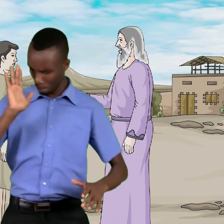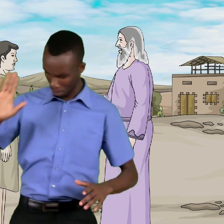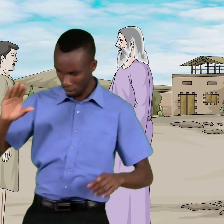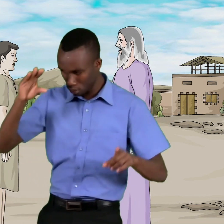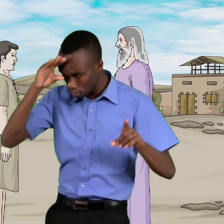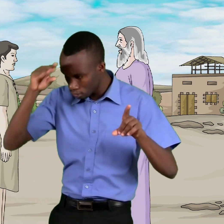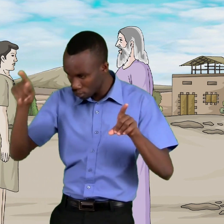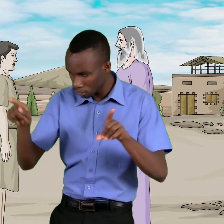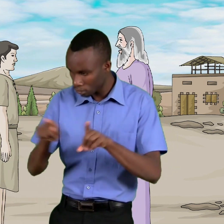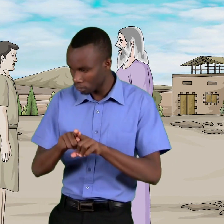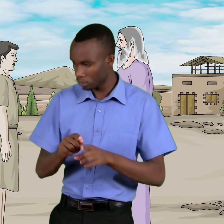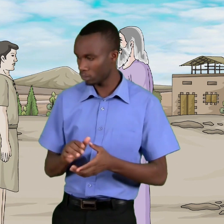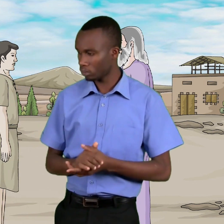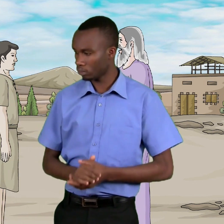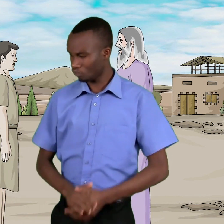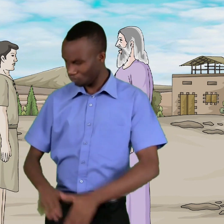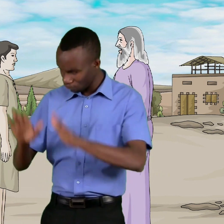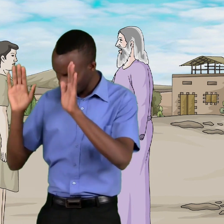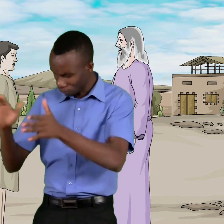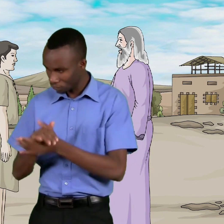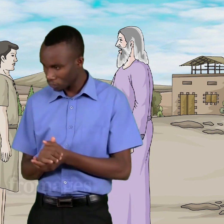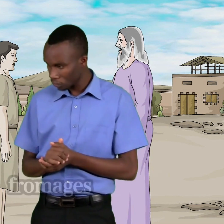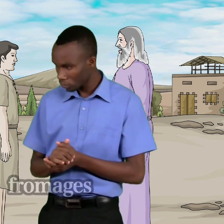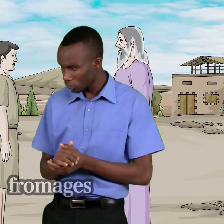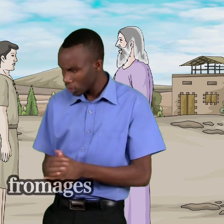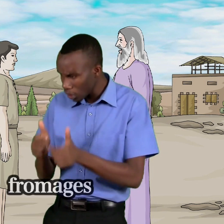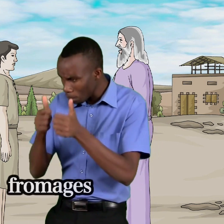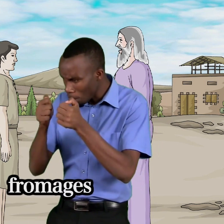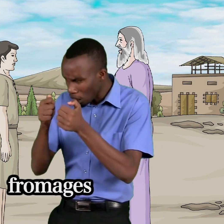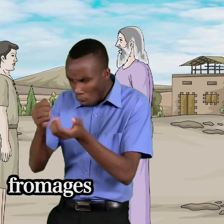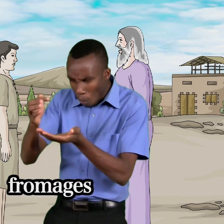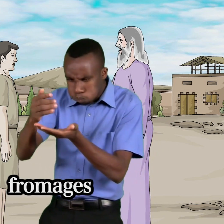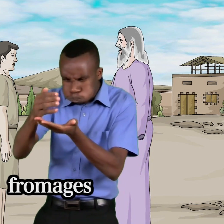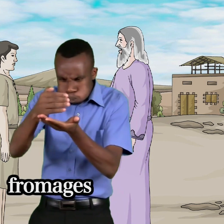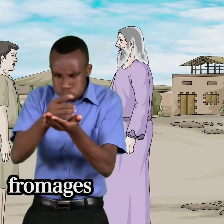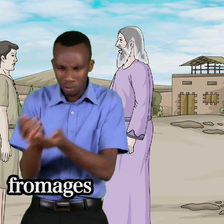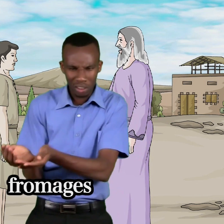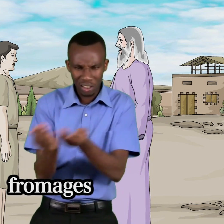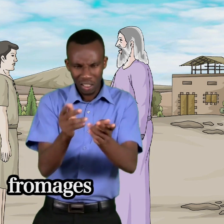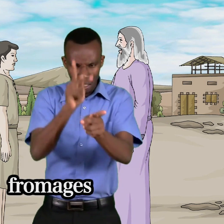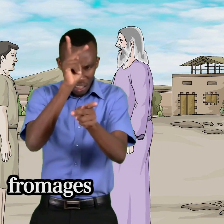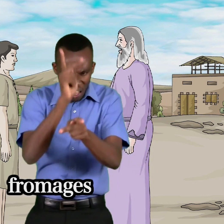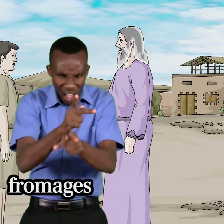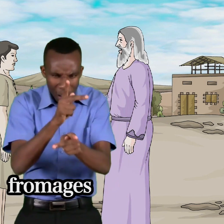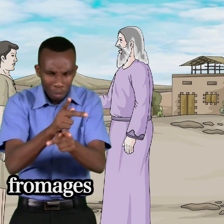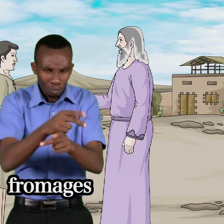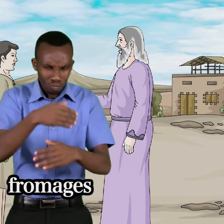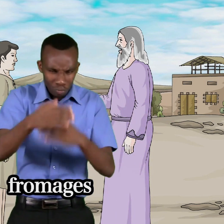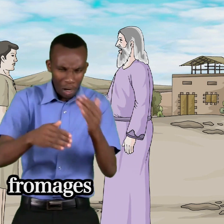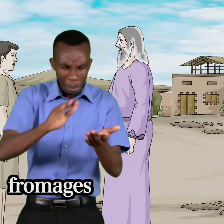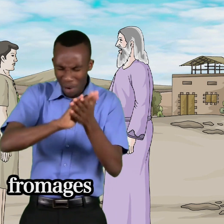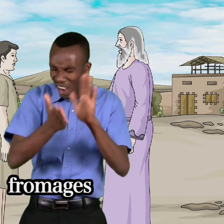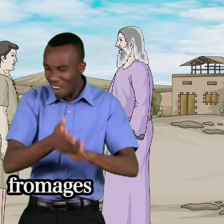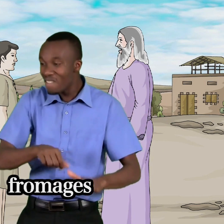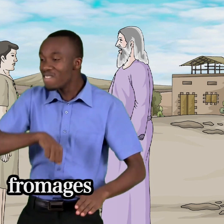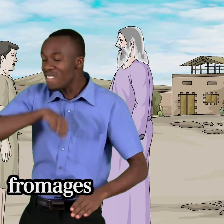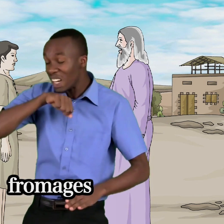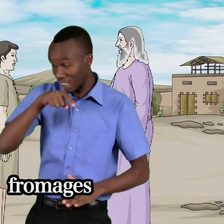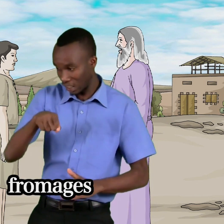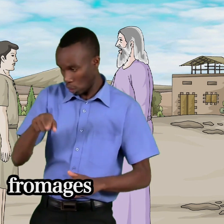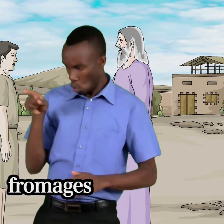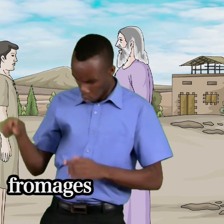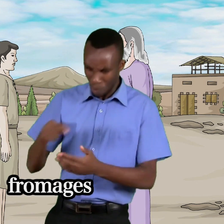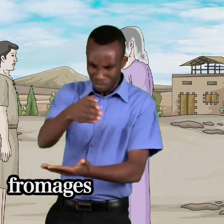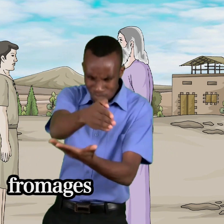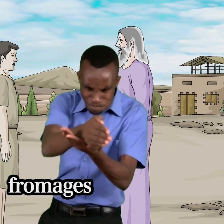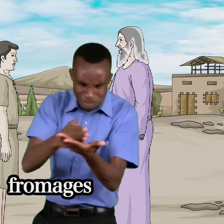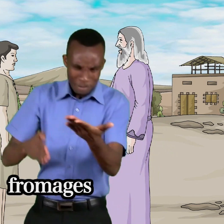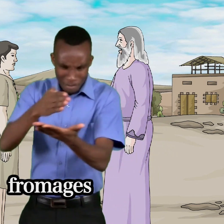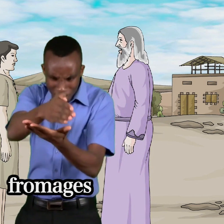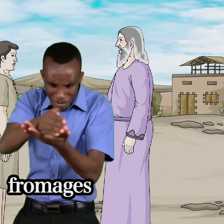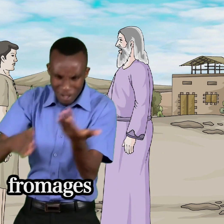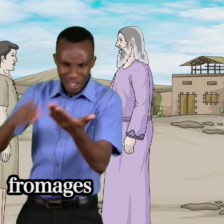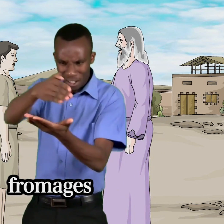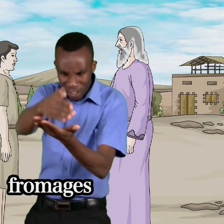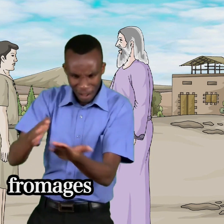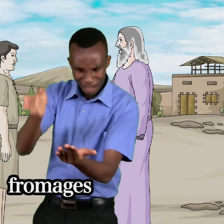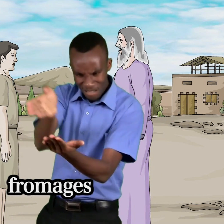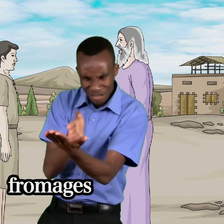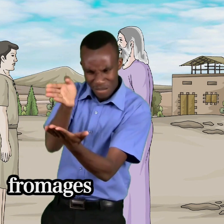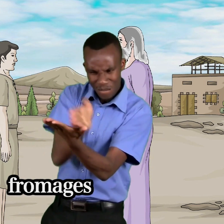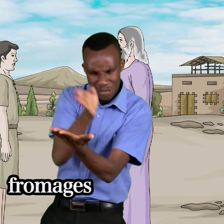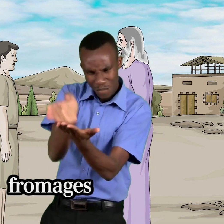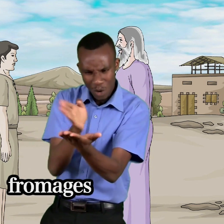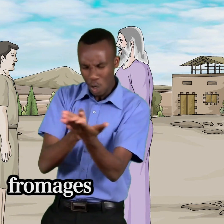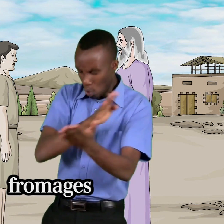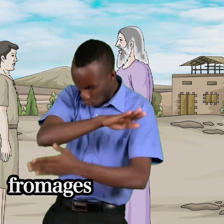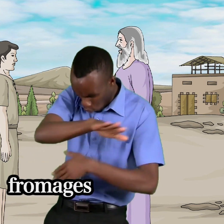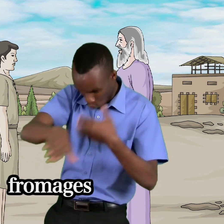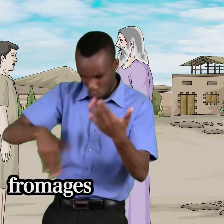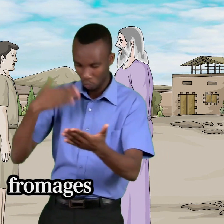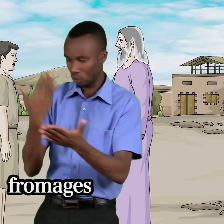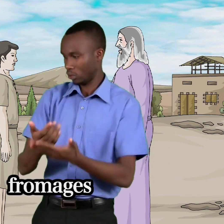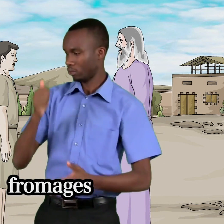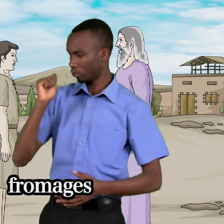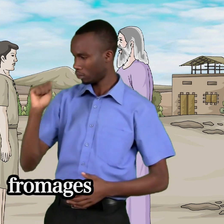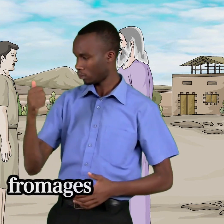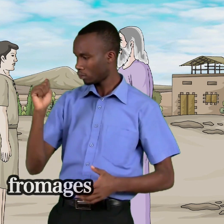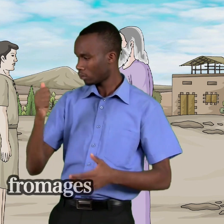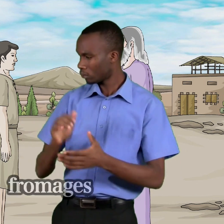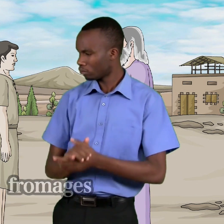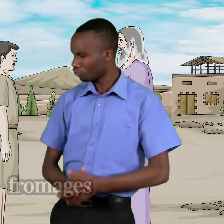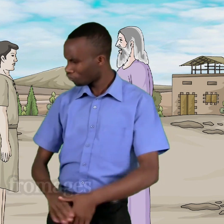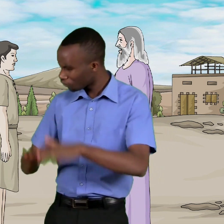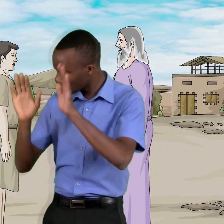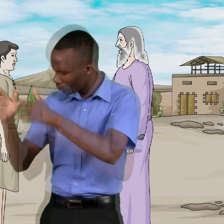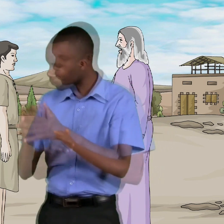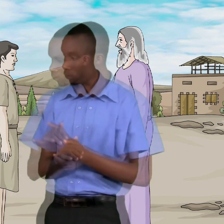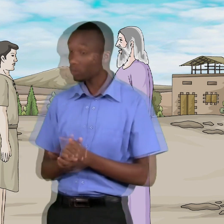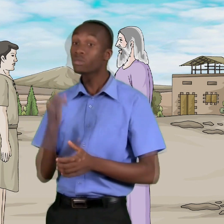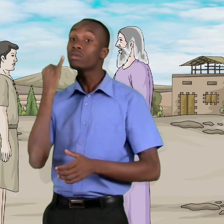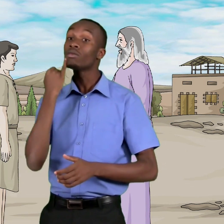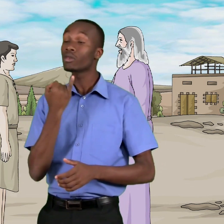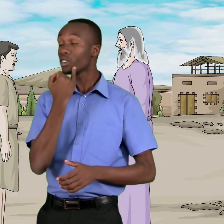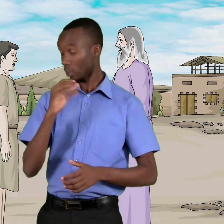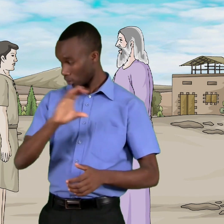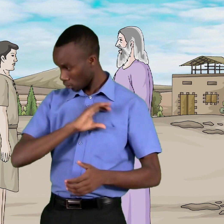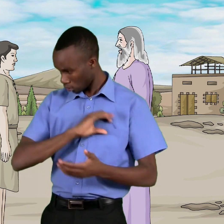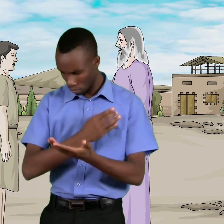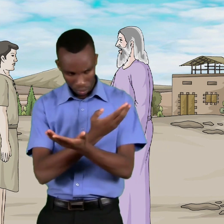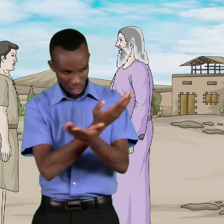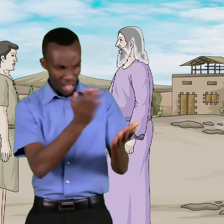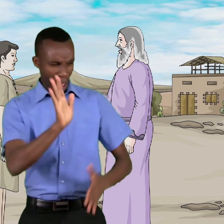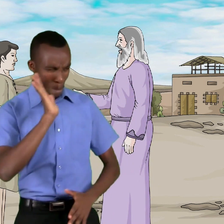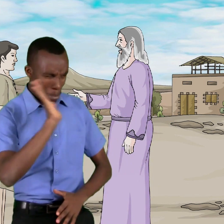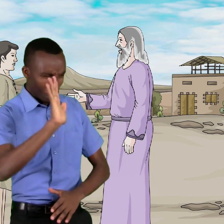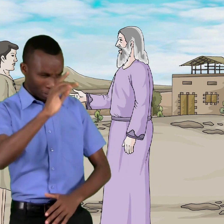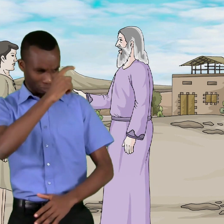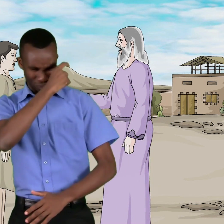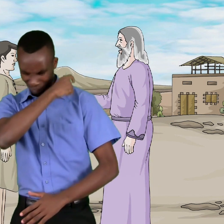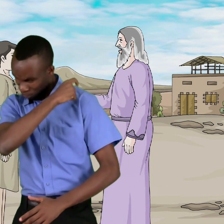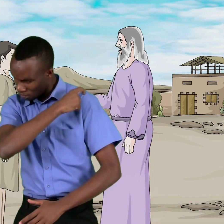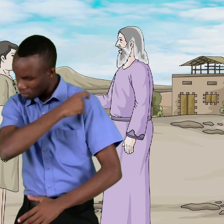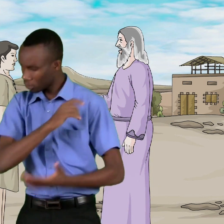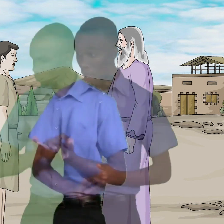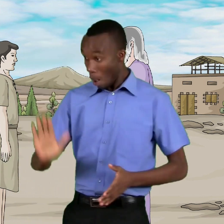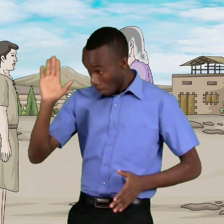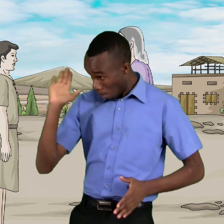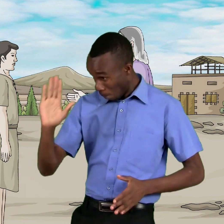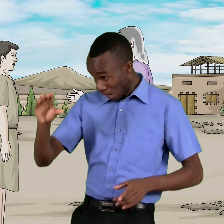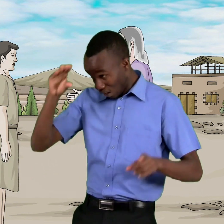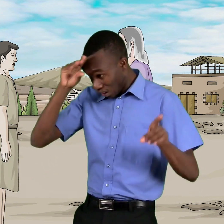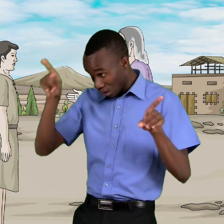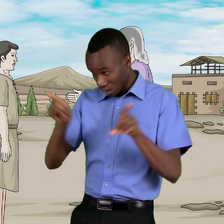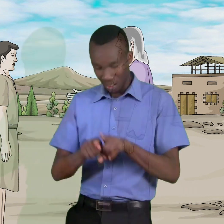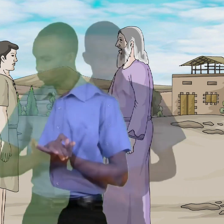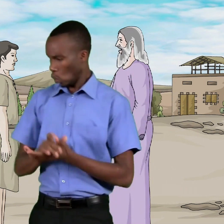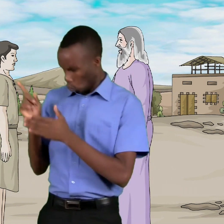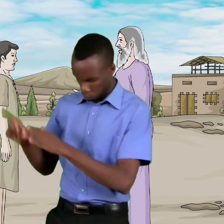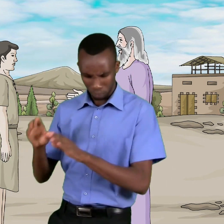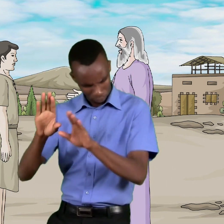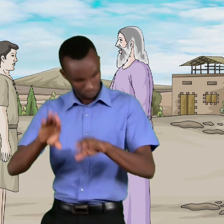Take also these ten portions of cheese to the commander of their unit.